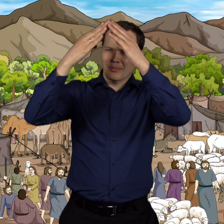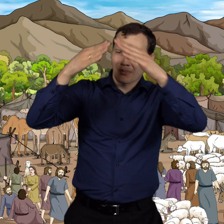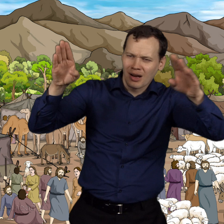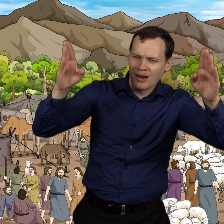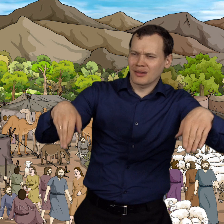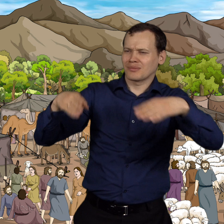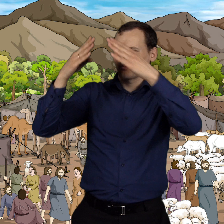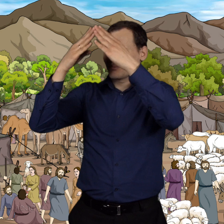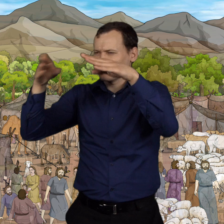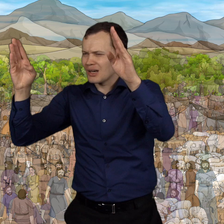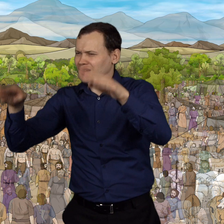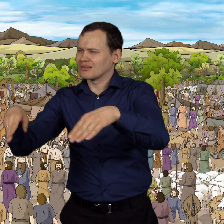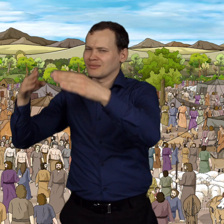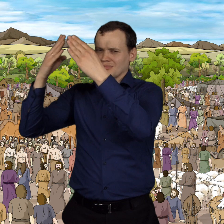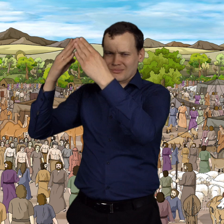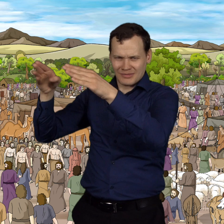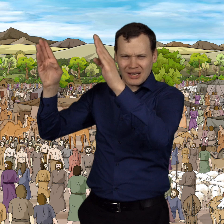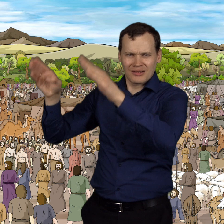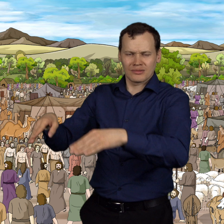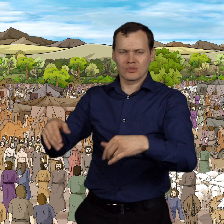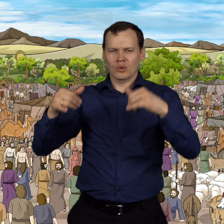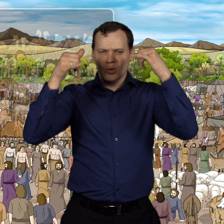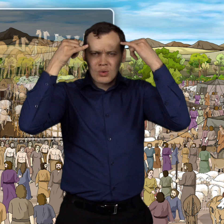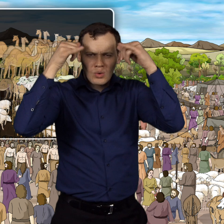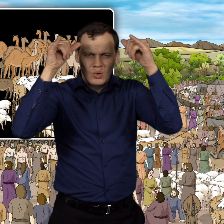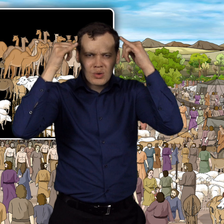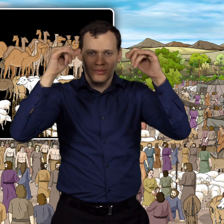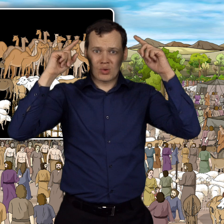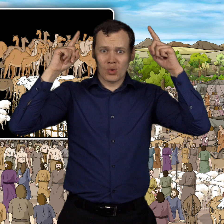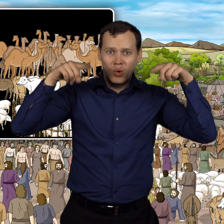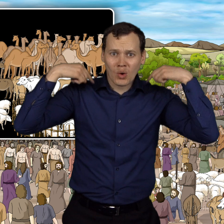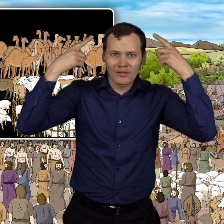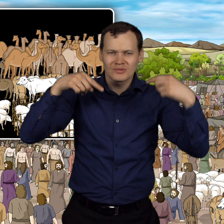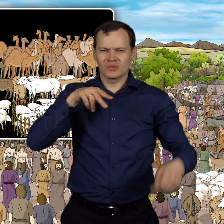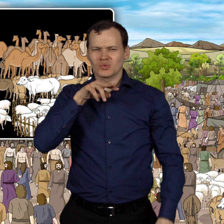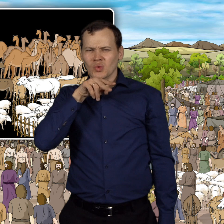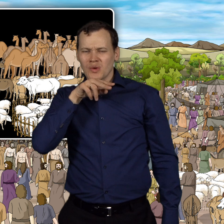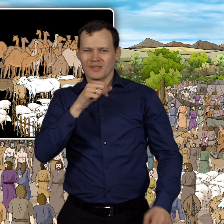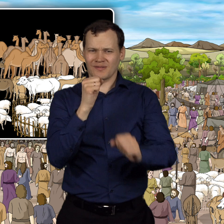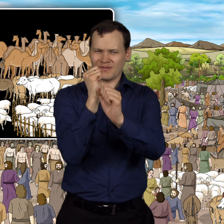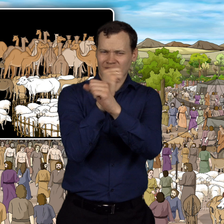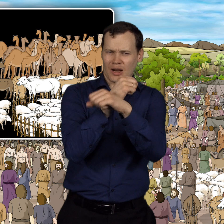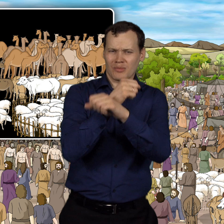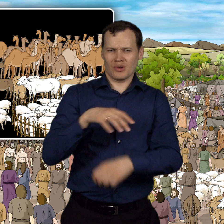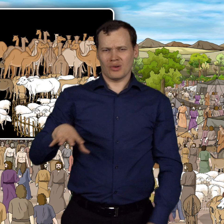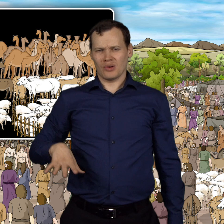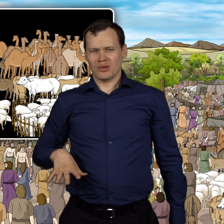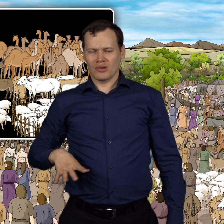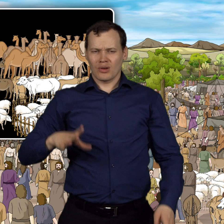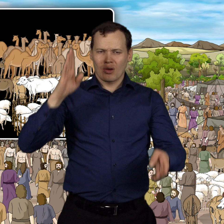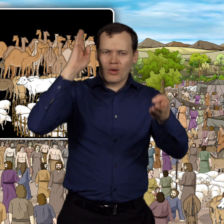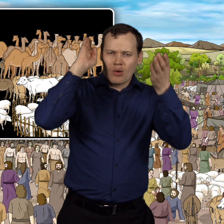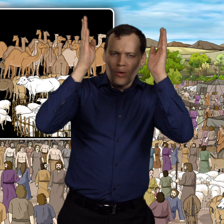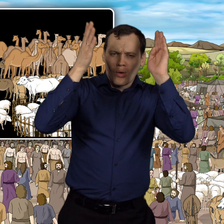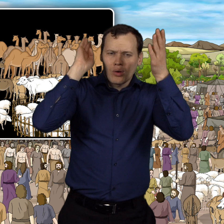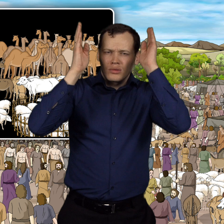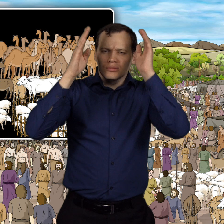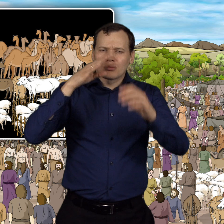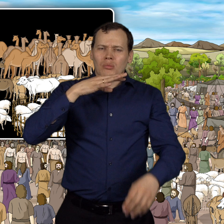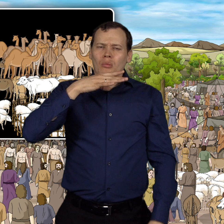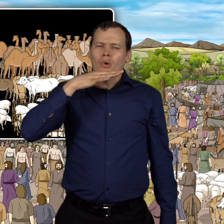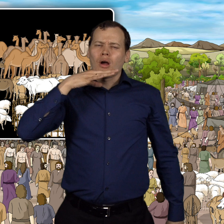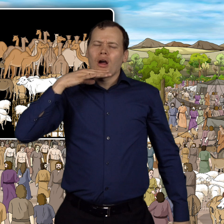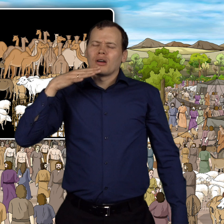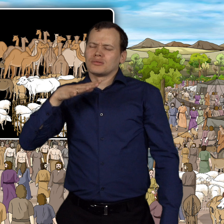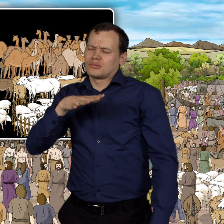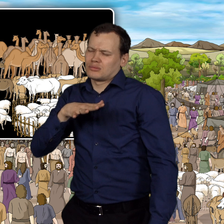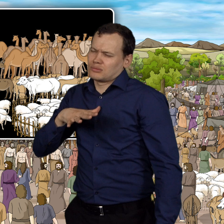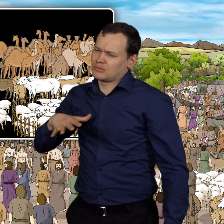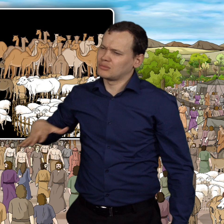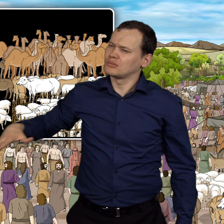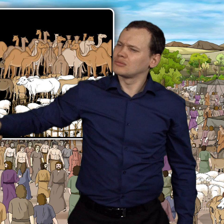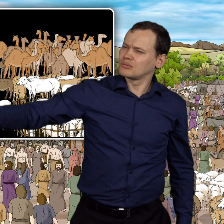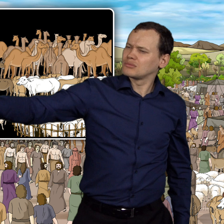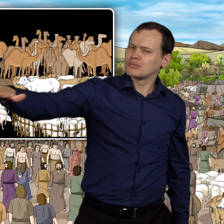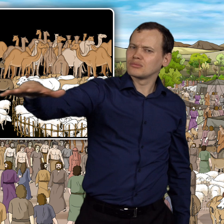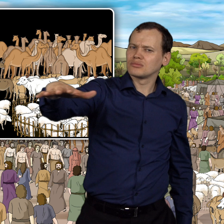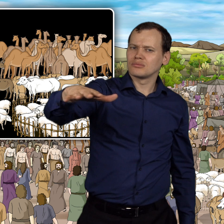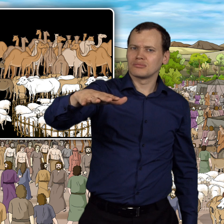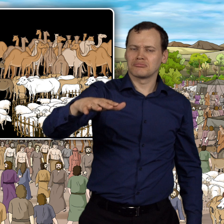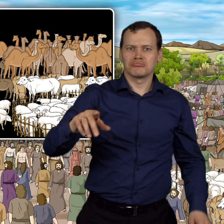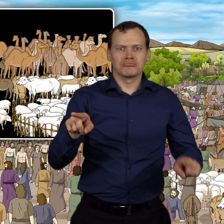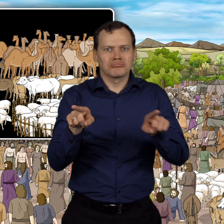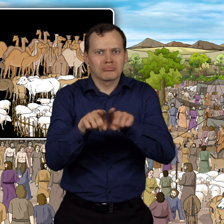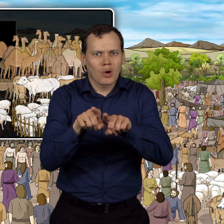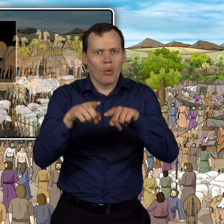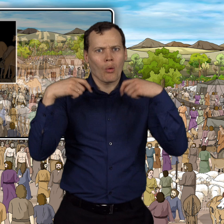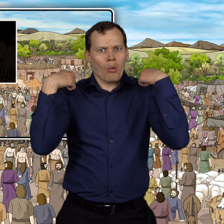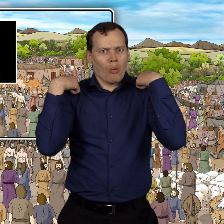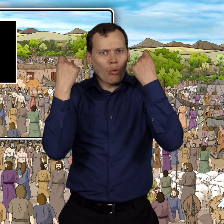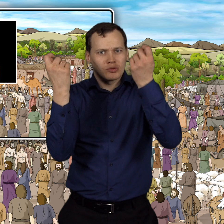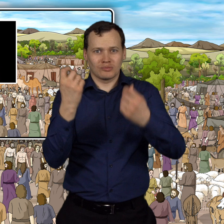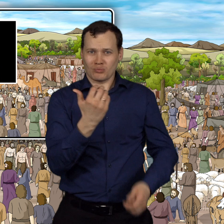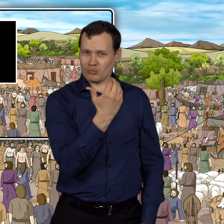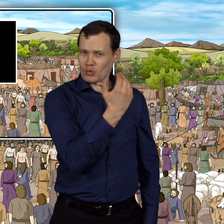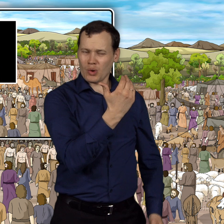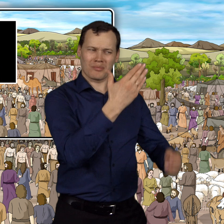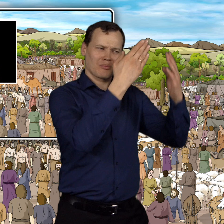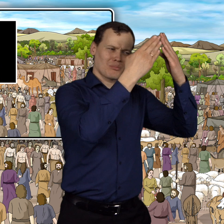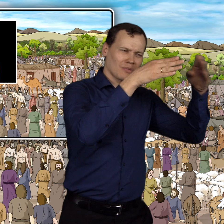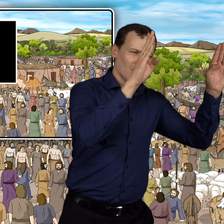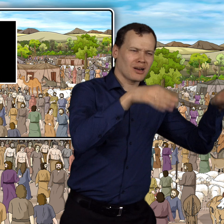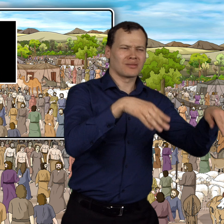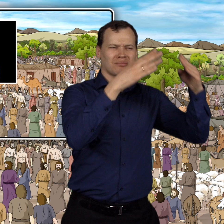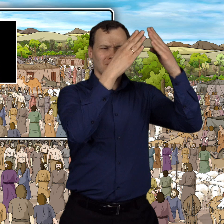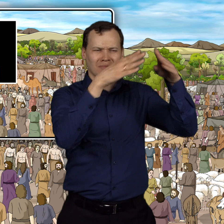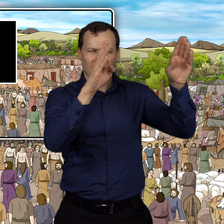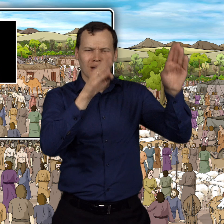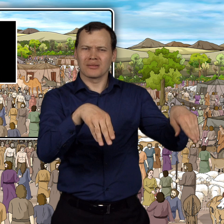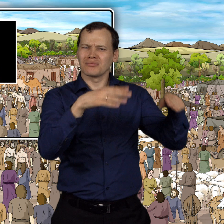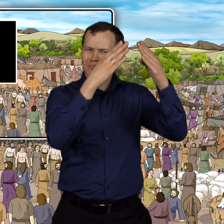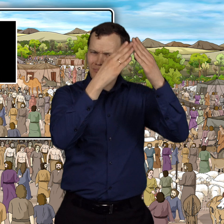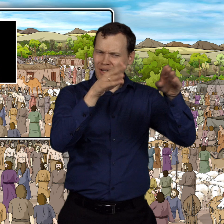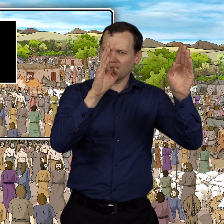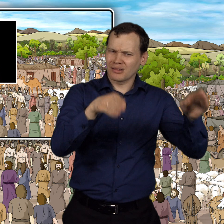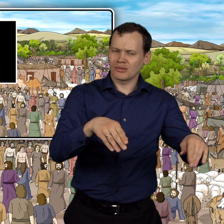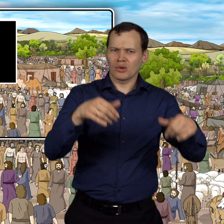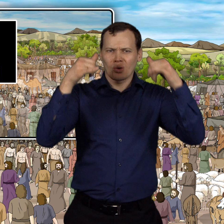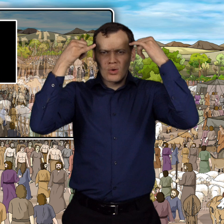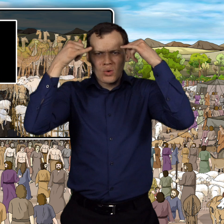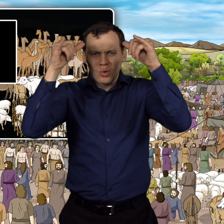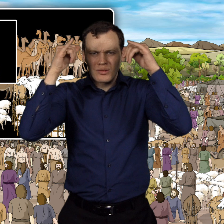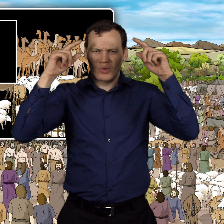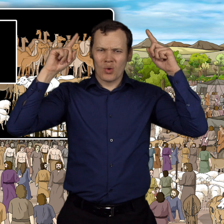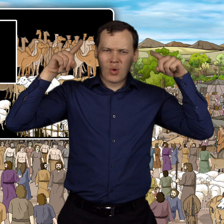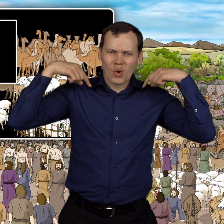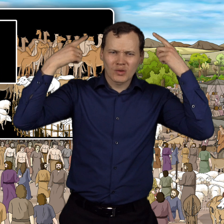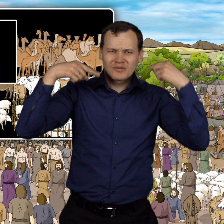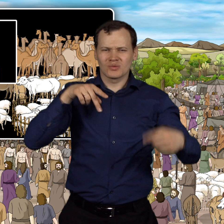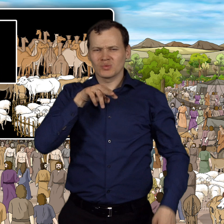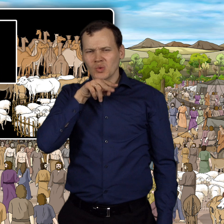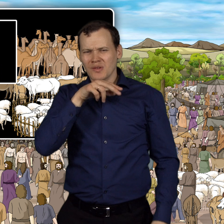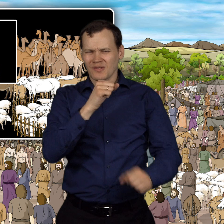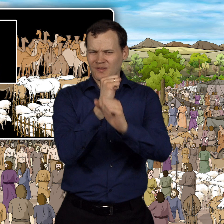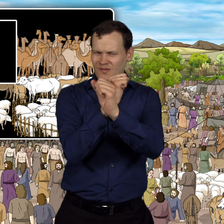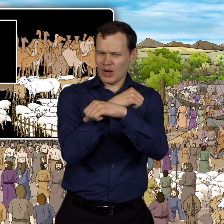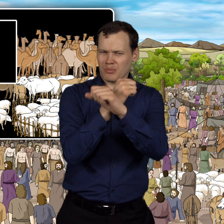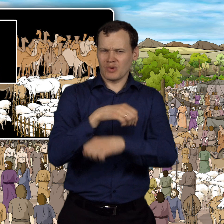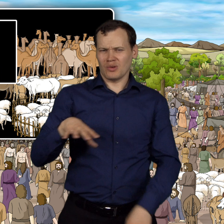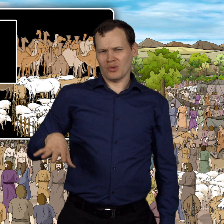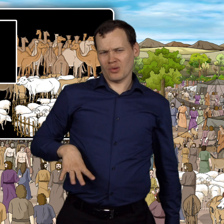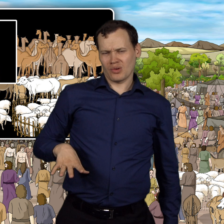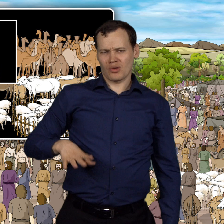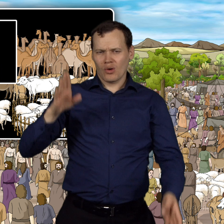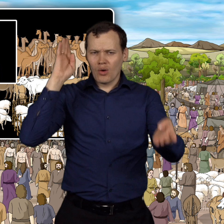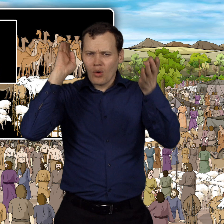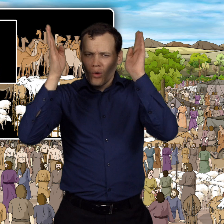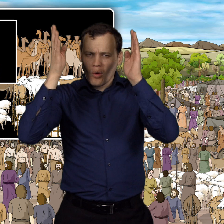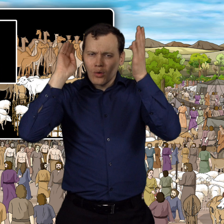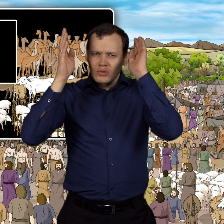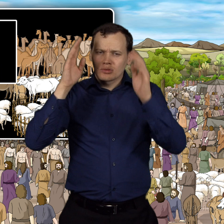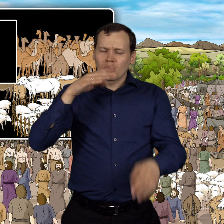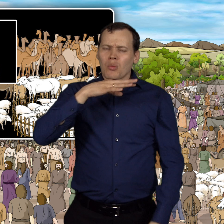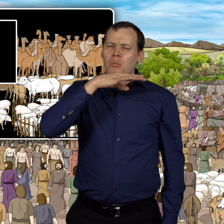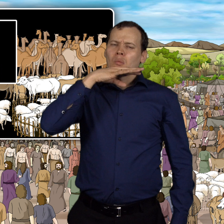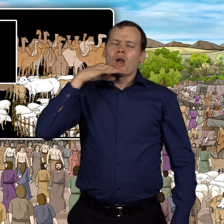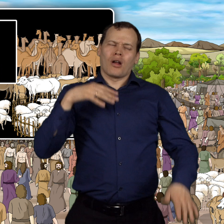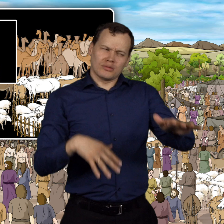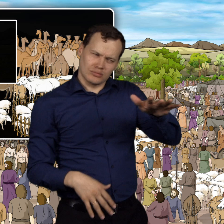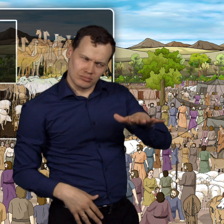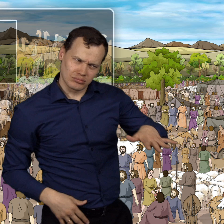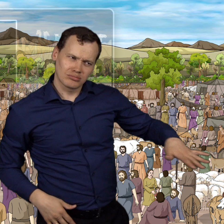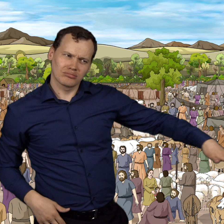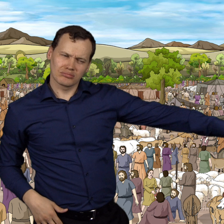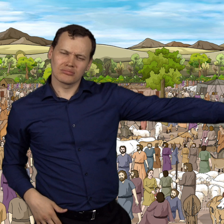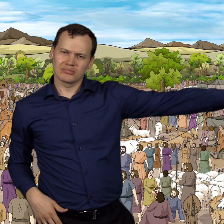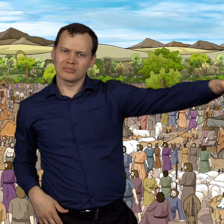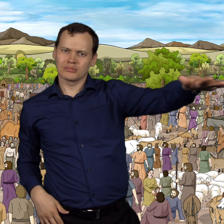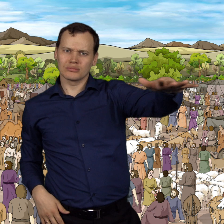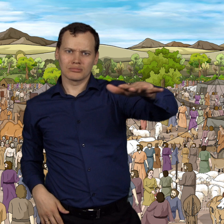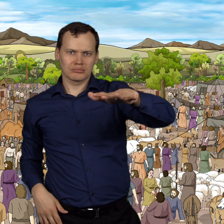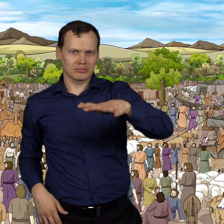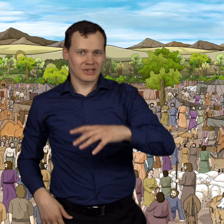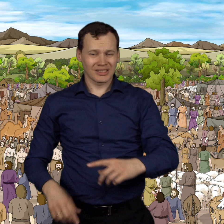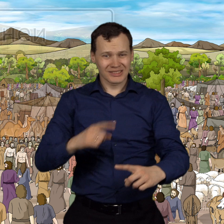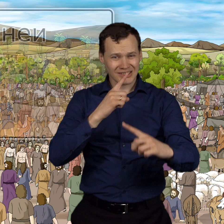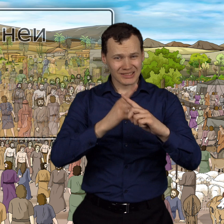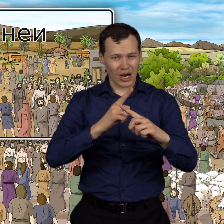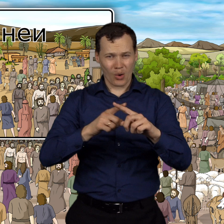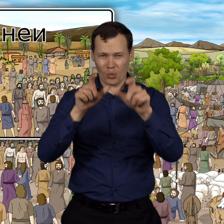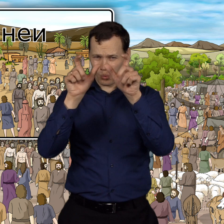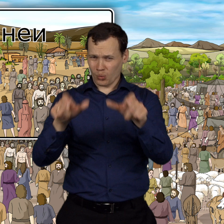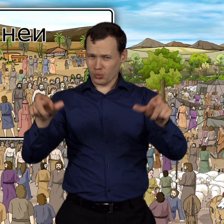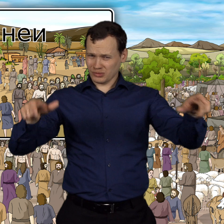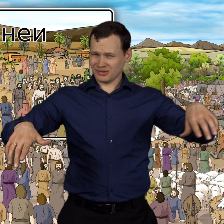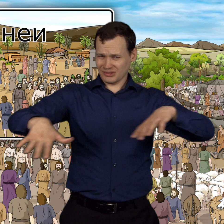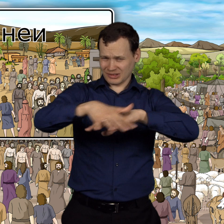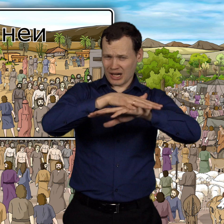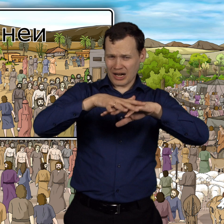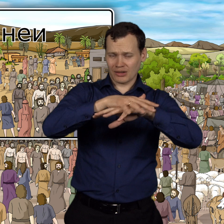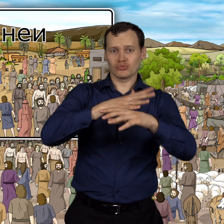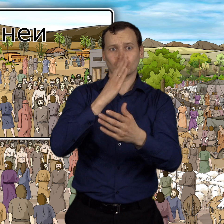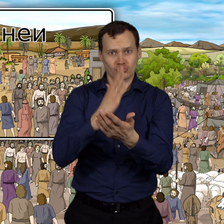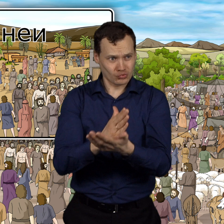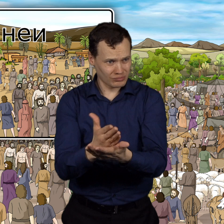Now Lot, who was traveling with Abram, also had flocks and herds and tents. But the land was unable to support both of them while they stayed together, for they had so many possessions that they were unable to coexist. And there was discord between the herdsmen of Abram and the herdsmen of Lot.